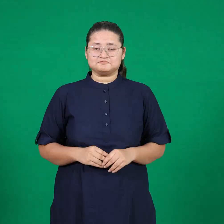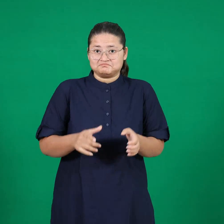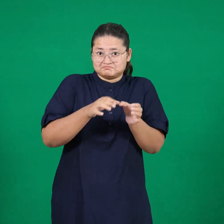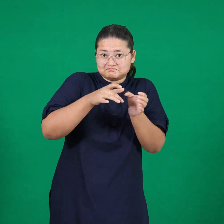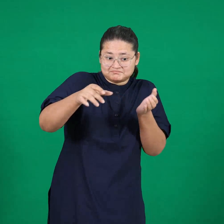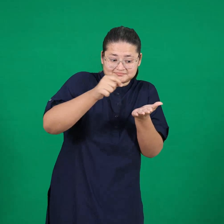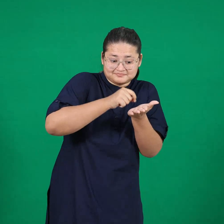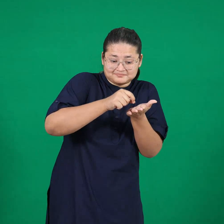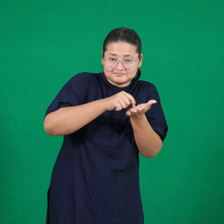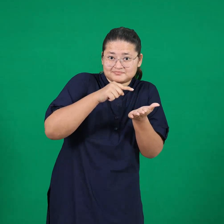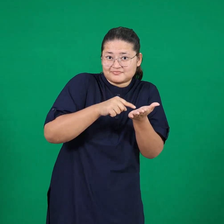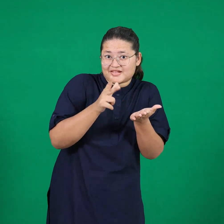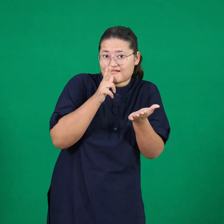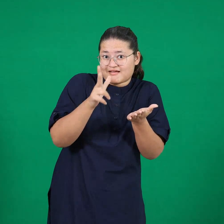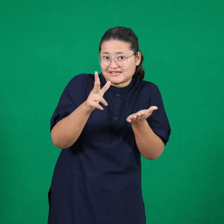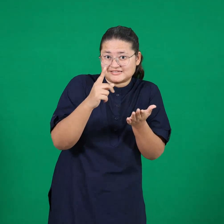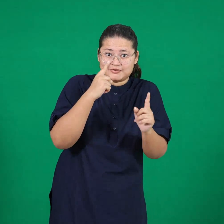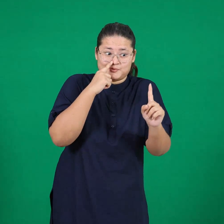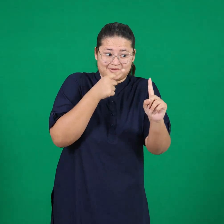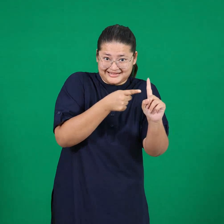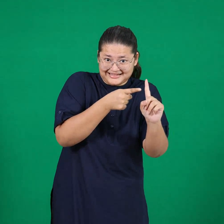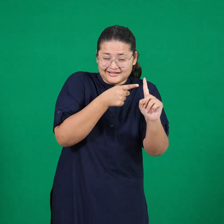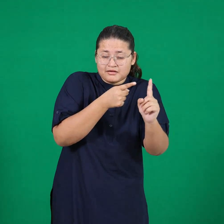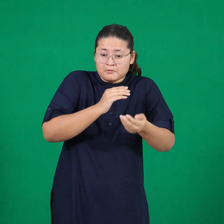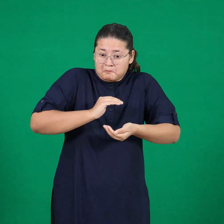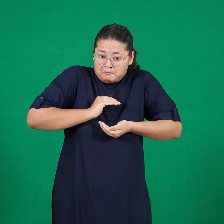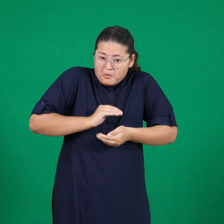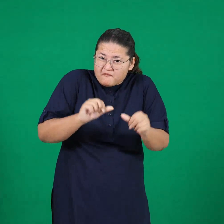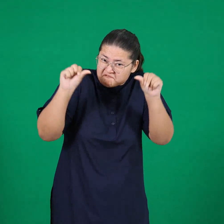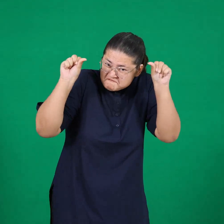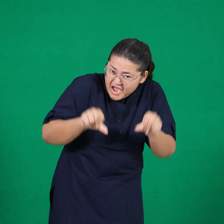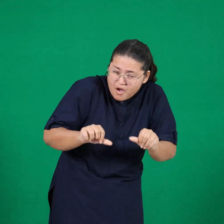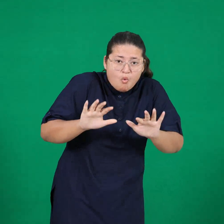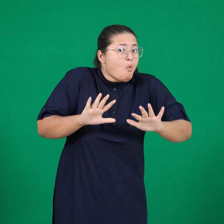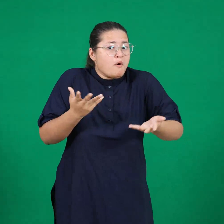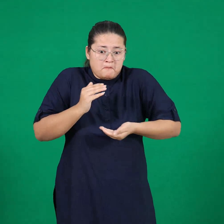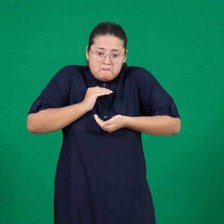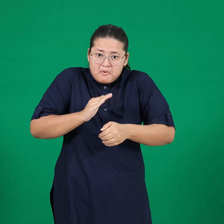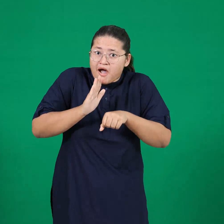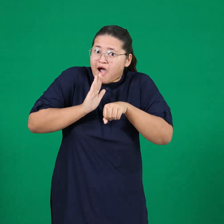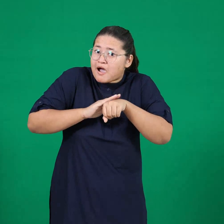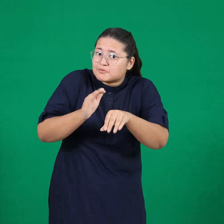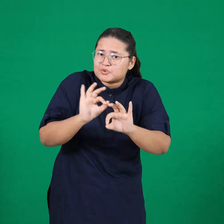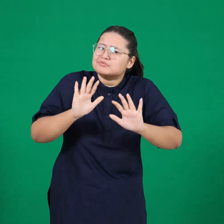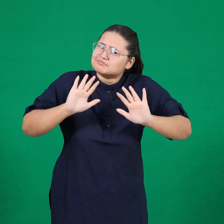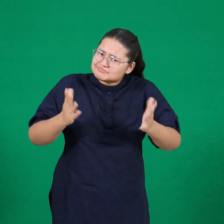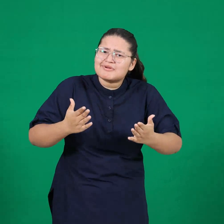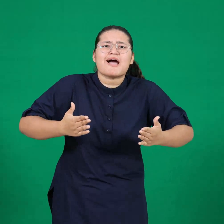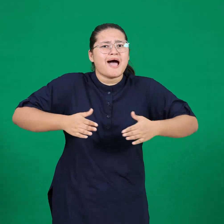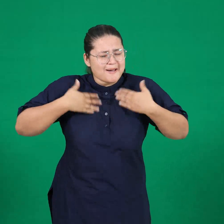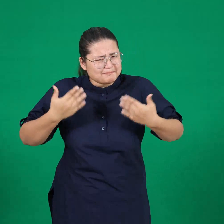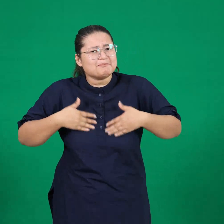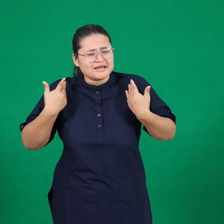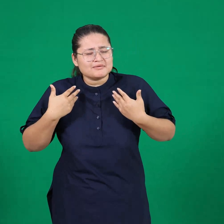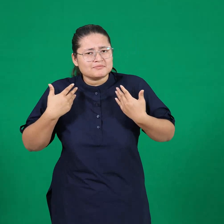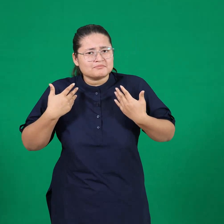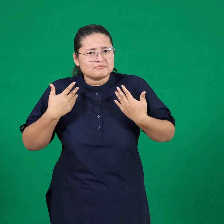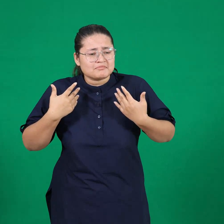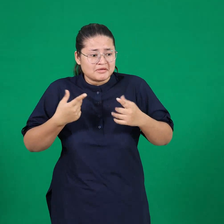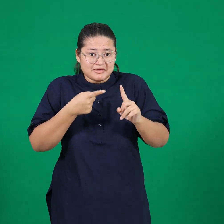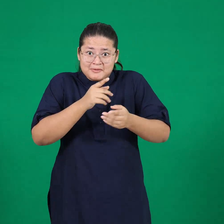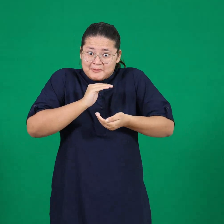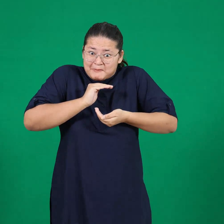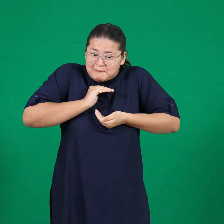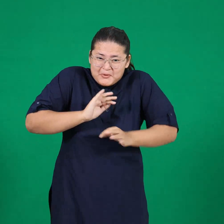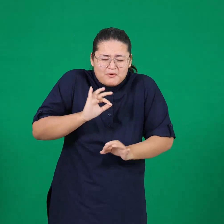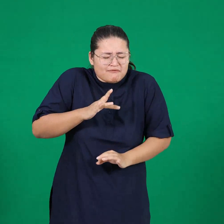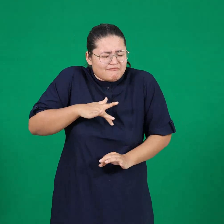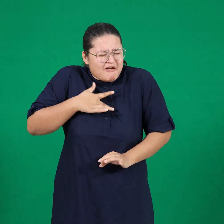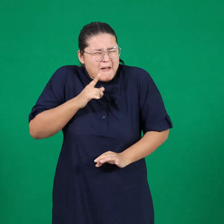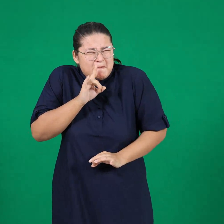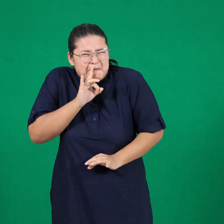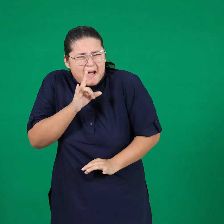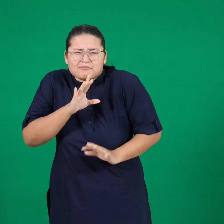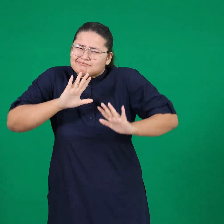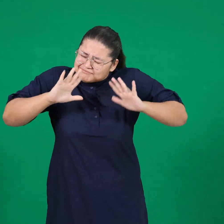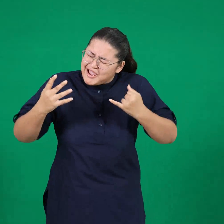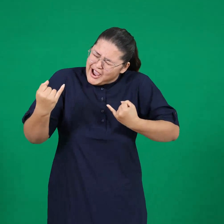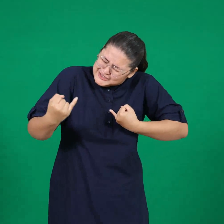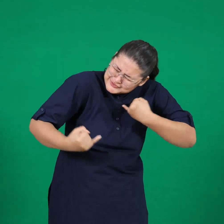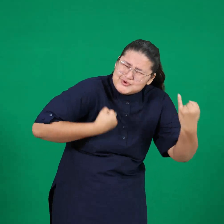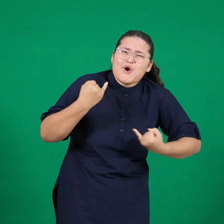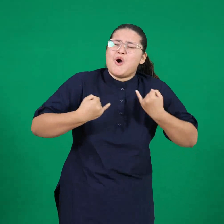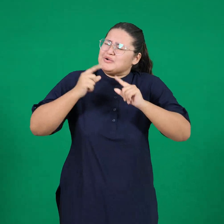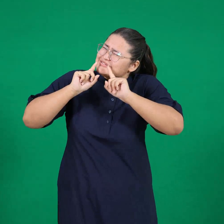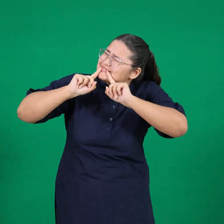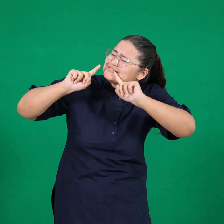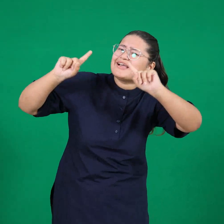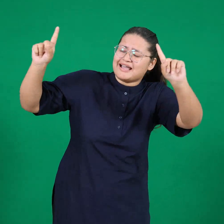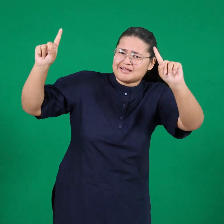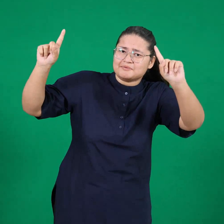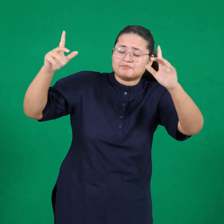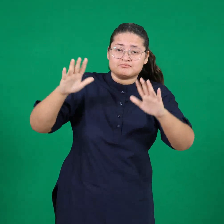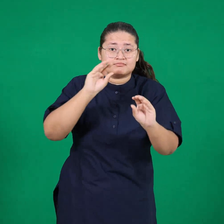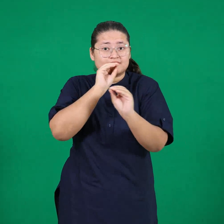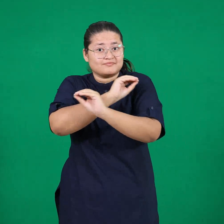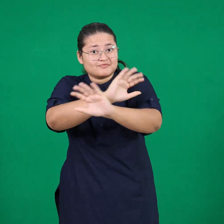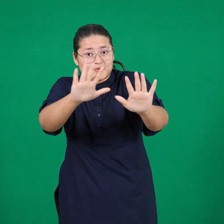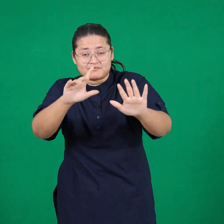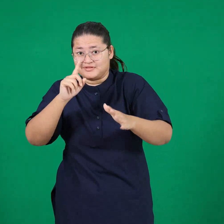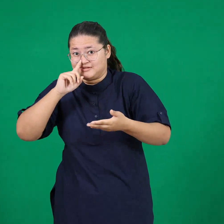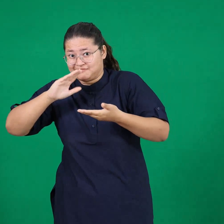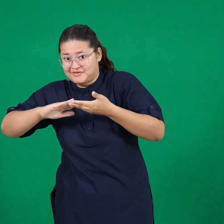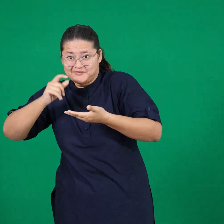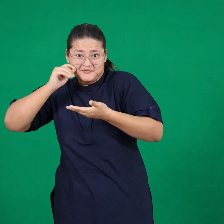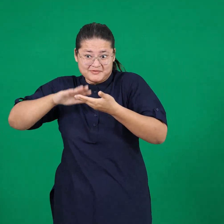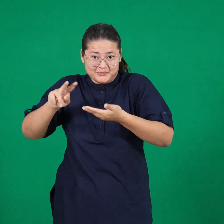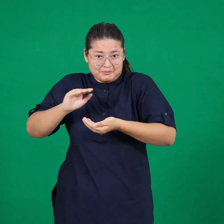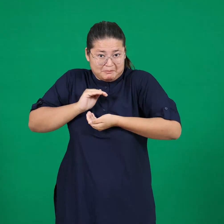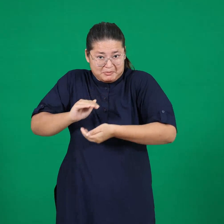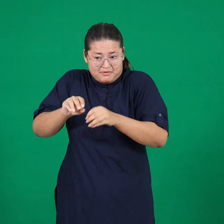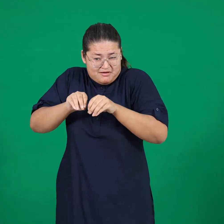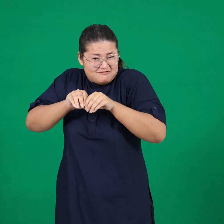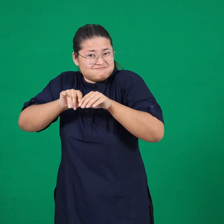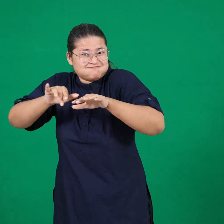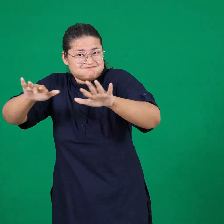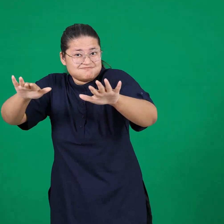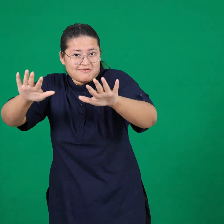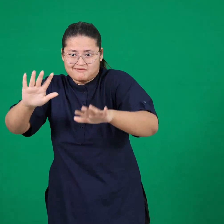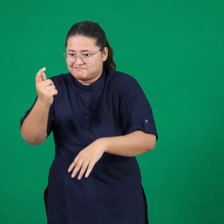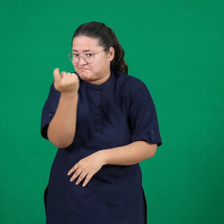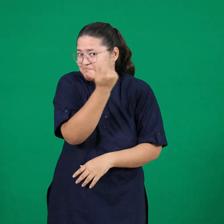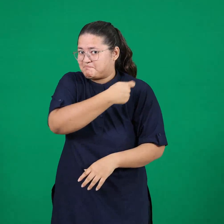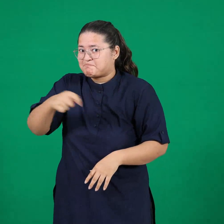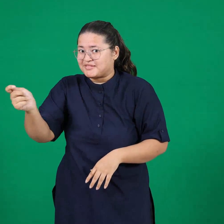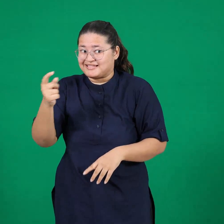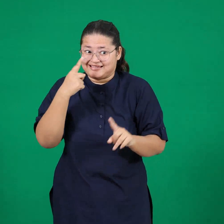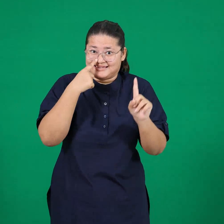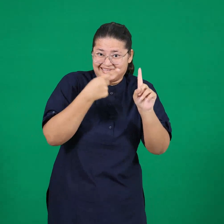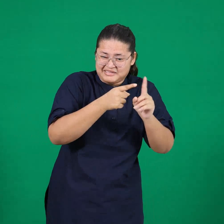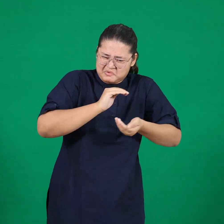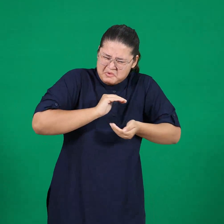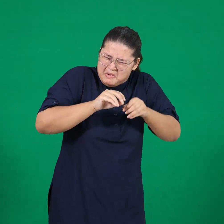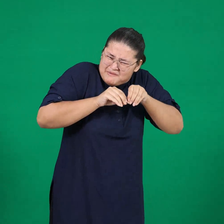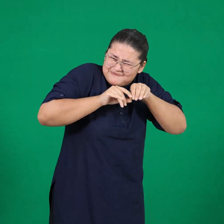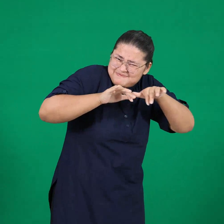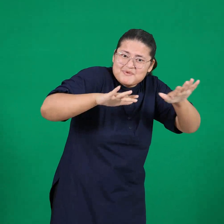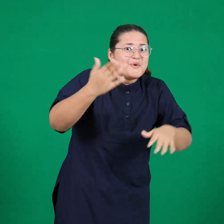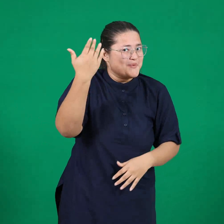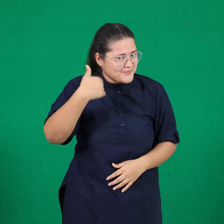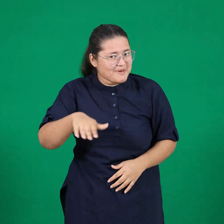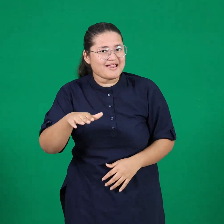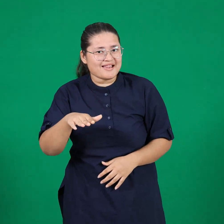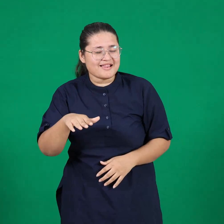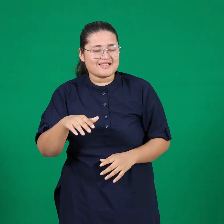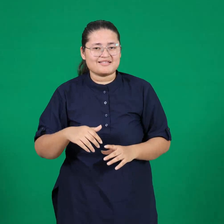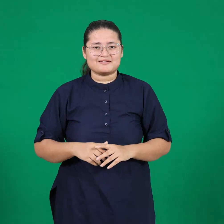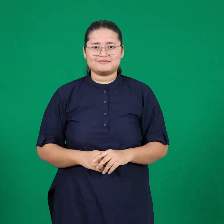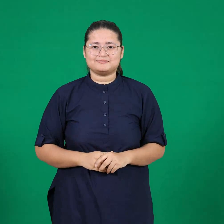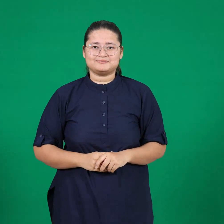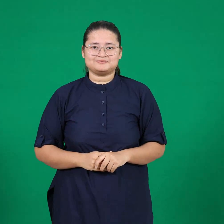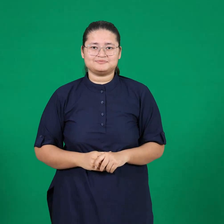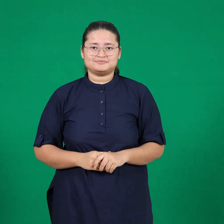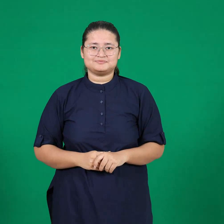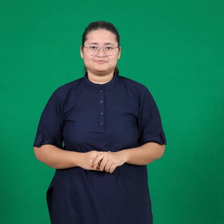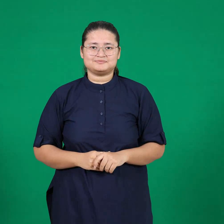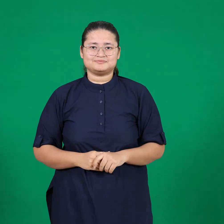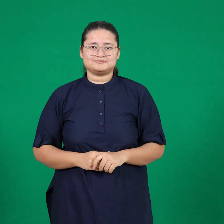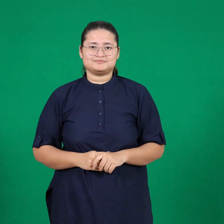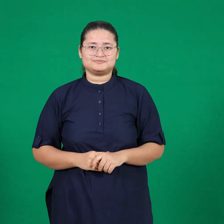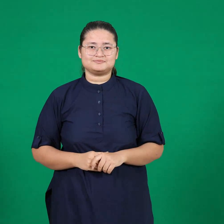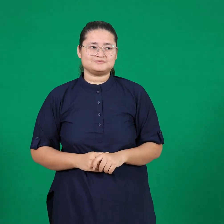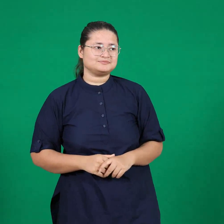For it is written: "Rejoice, O barren woman, who bears no children; break forth and cry aloud, you who have never travailed; because more are the children of the desolate woman than of her who has a husband."